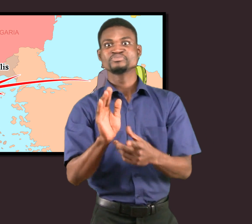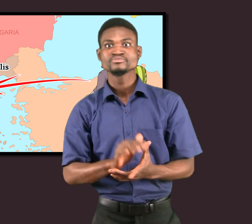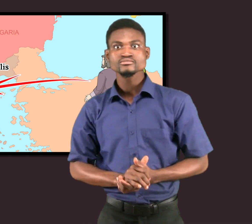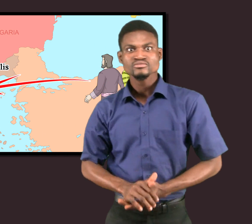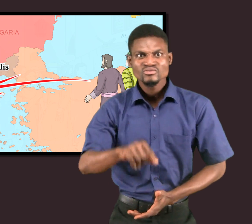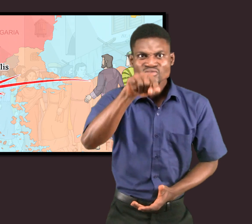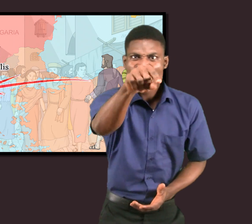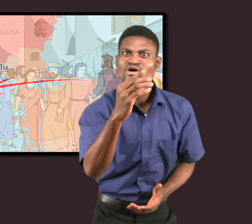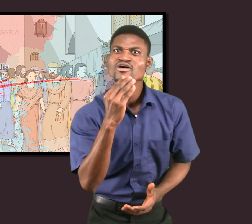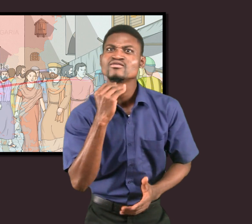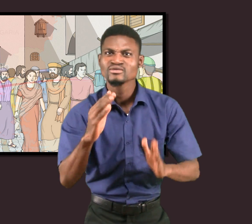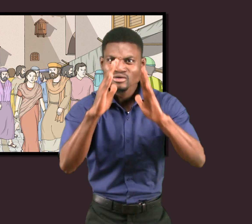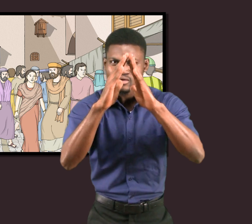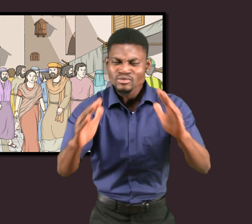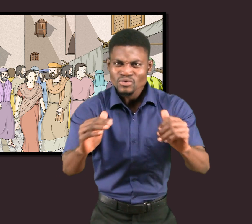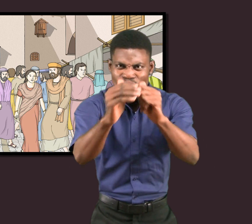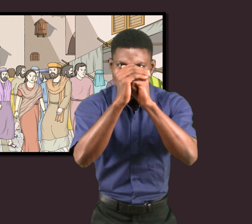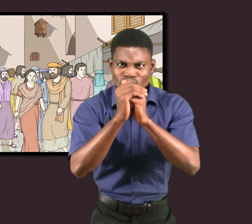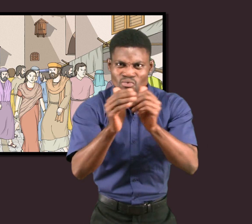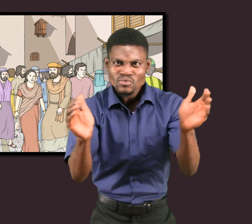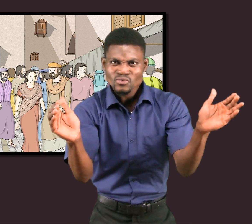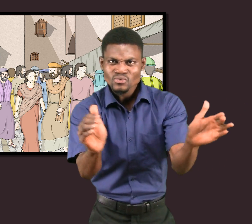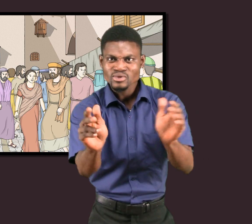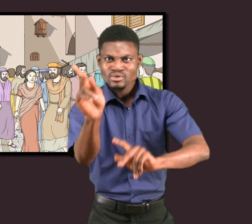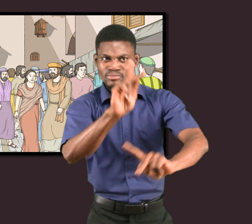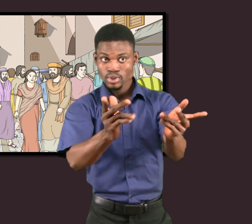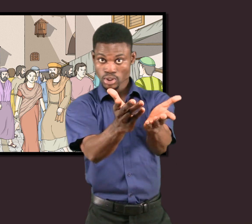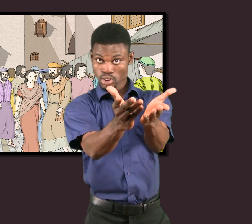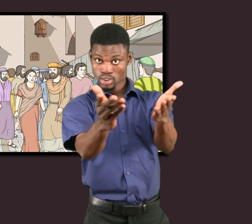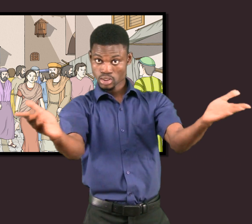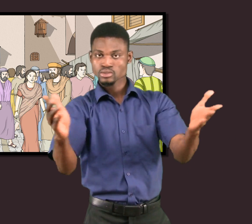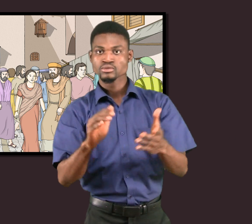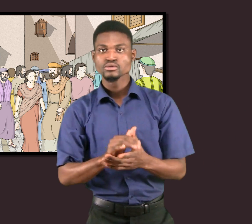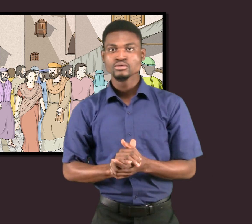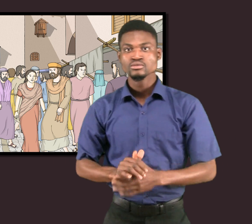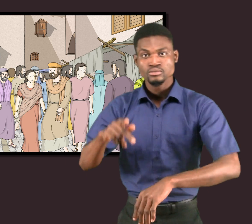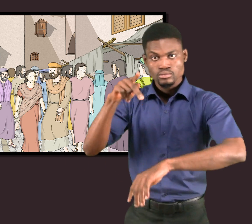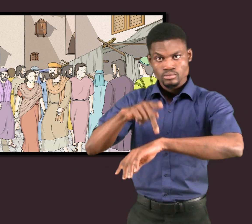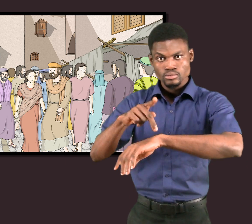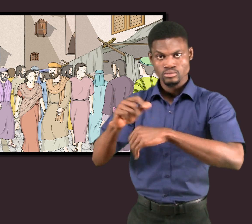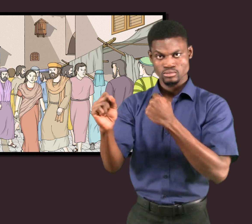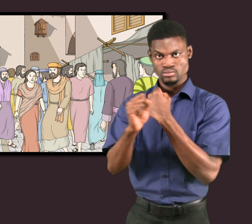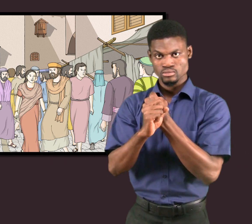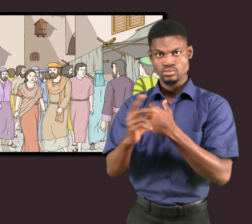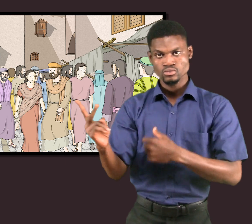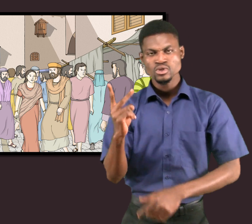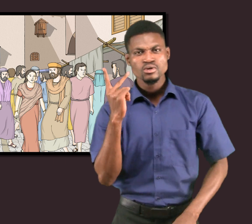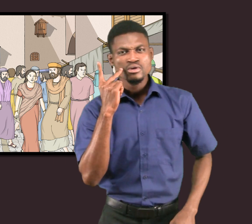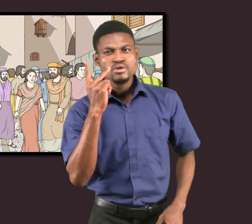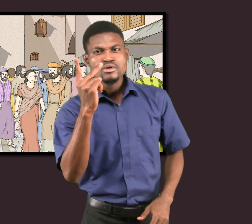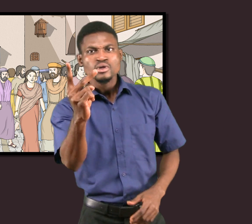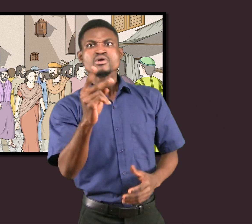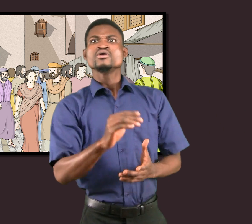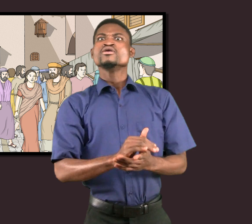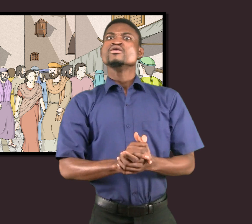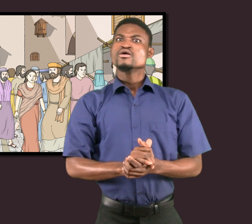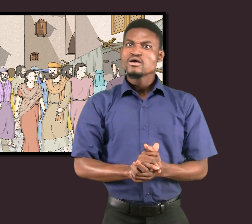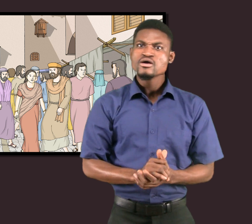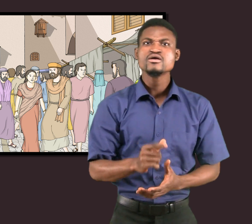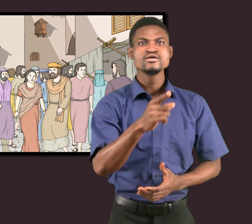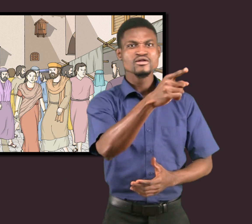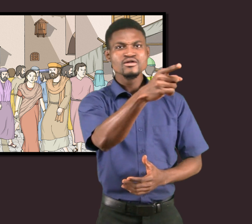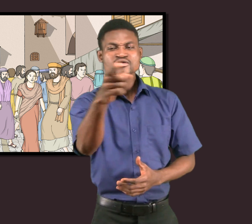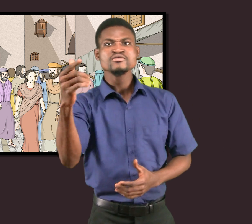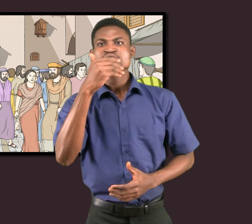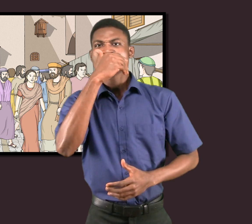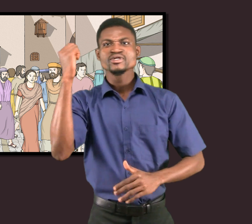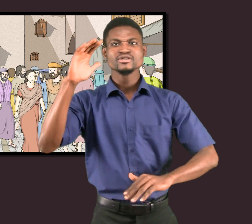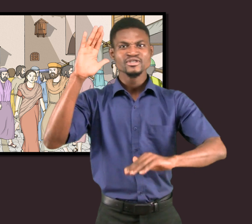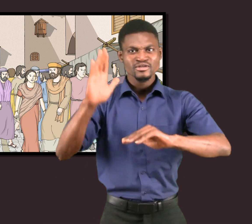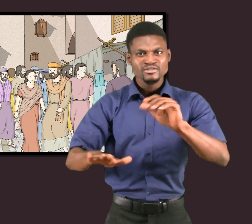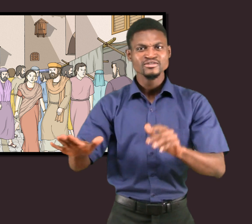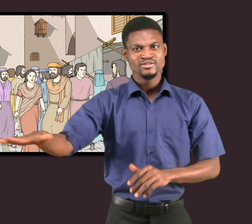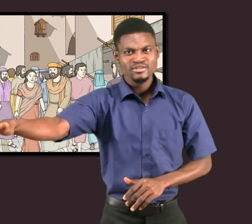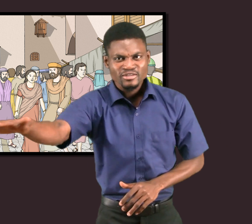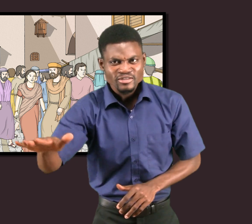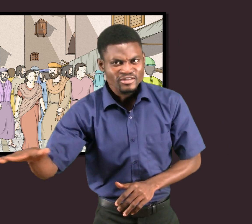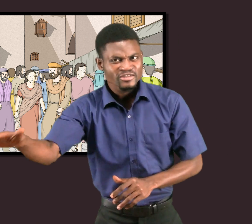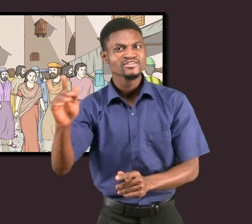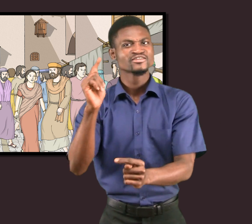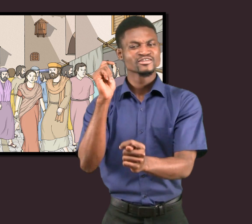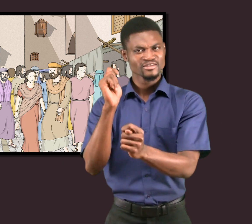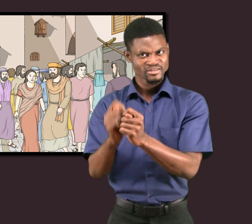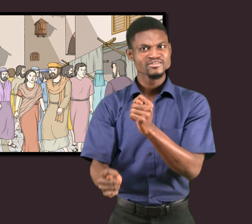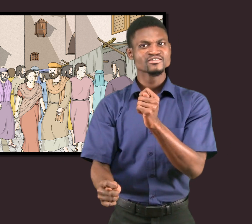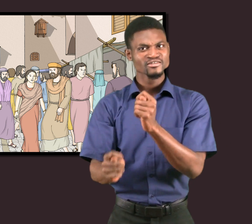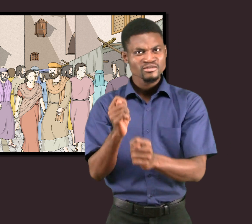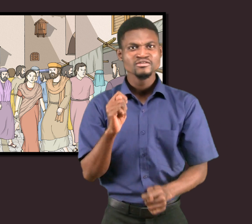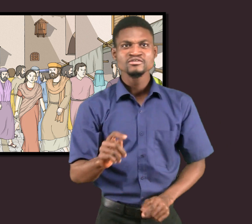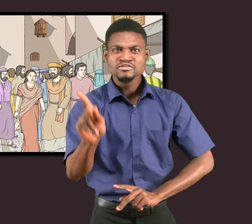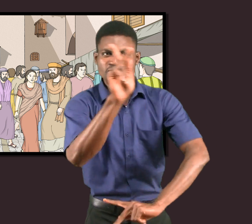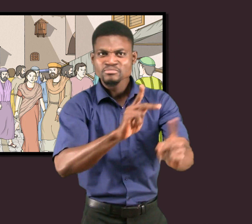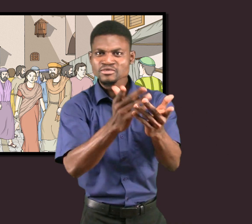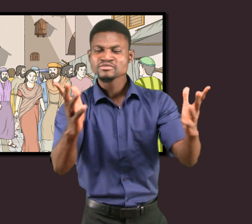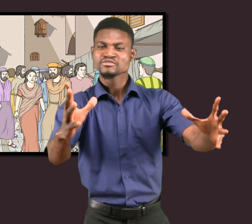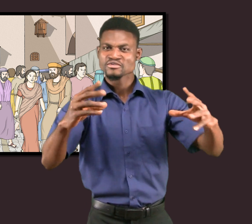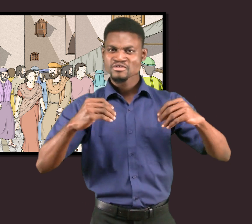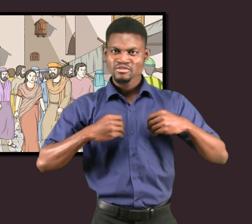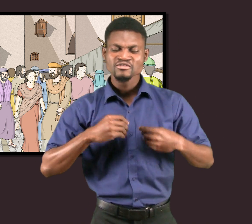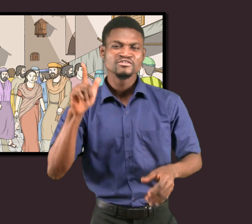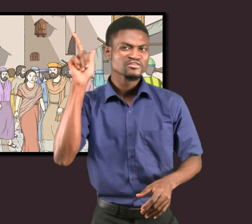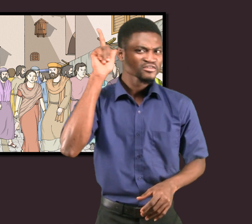On arriving there, they went into the Jewish synagogue.